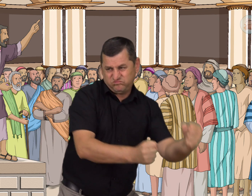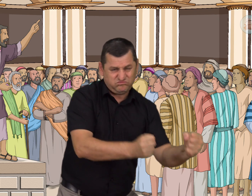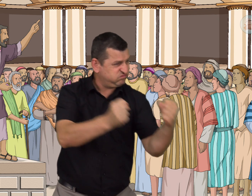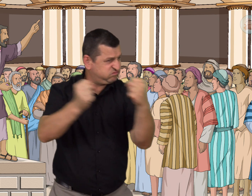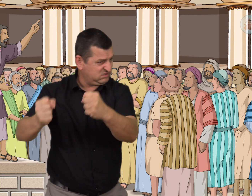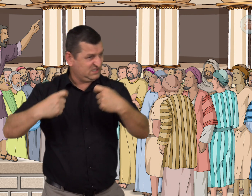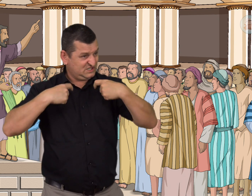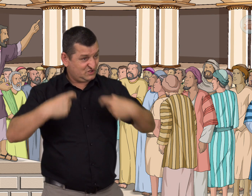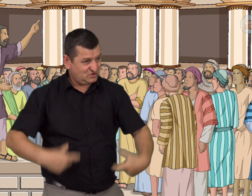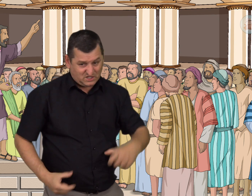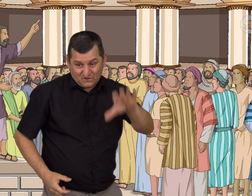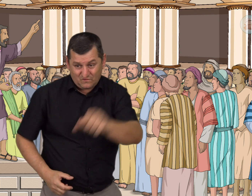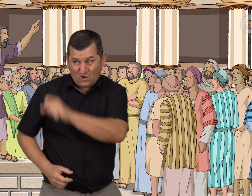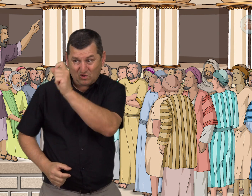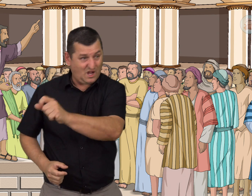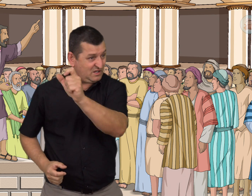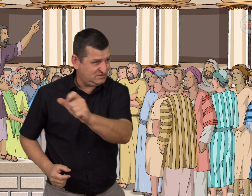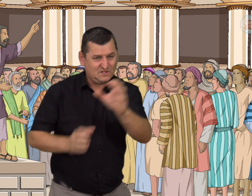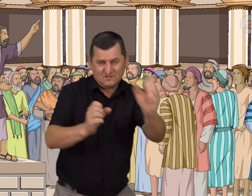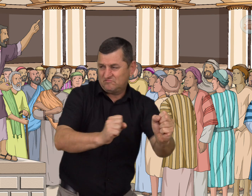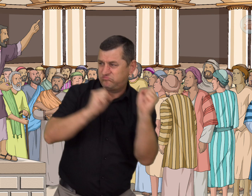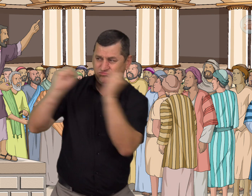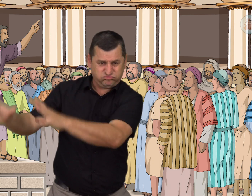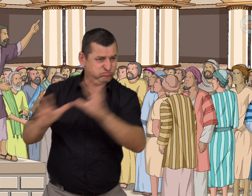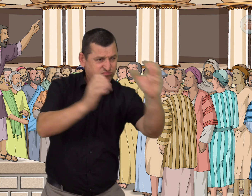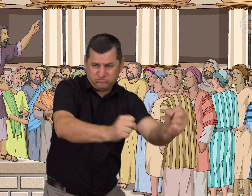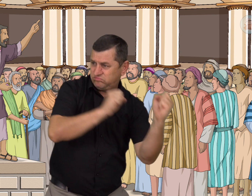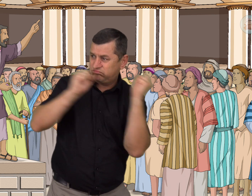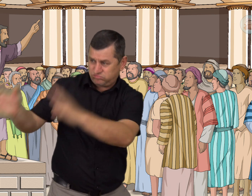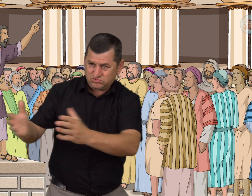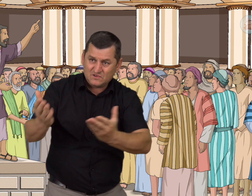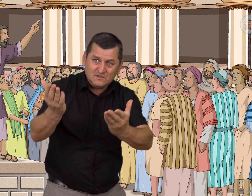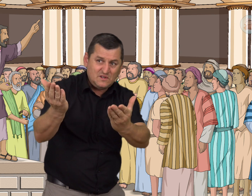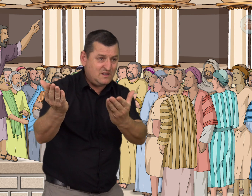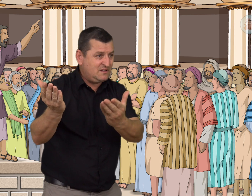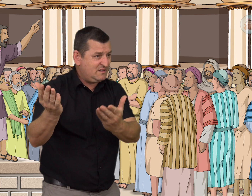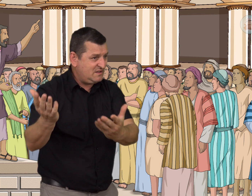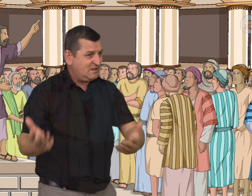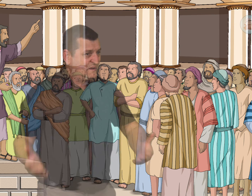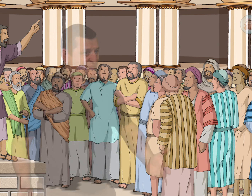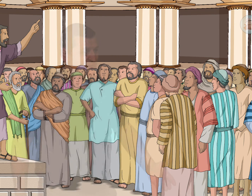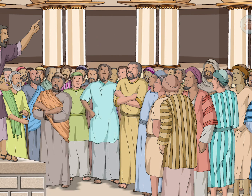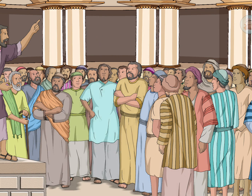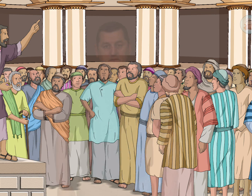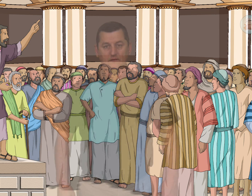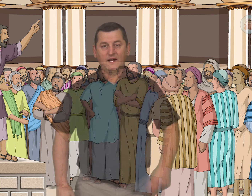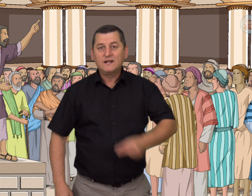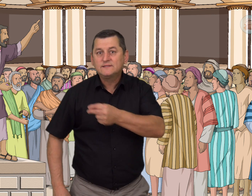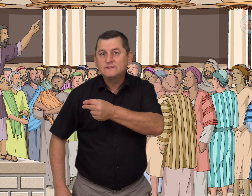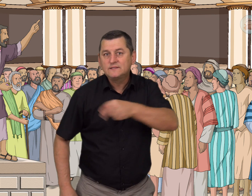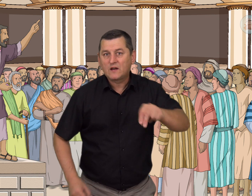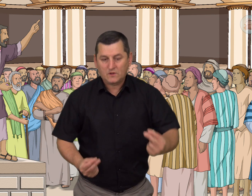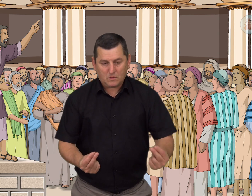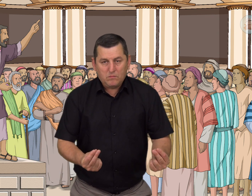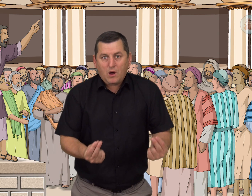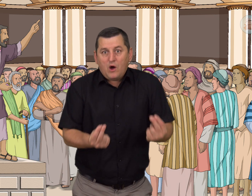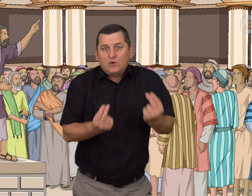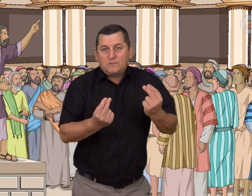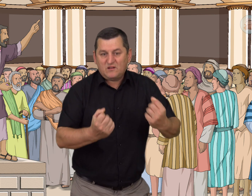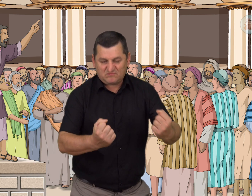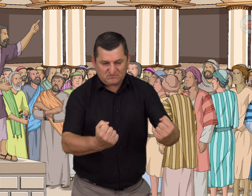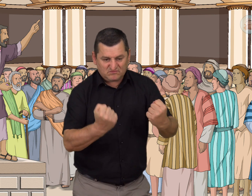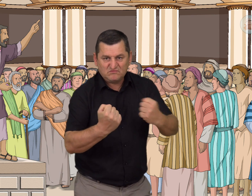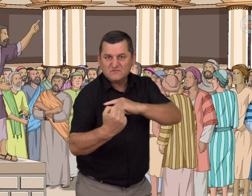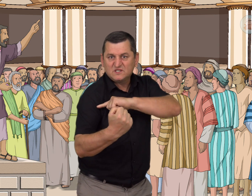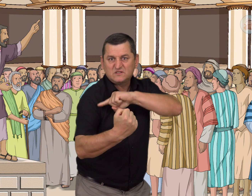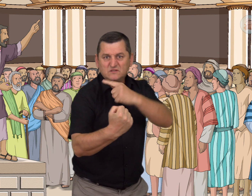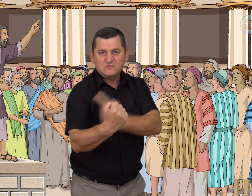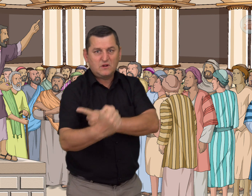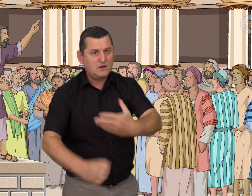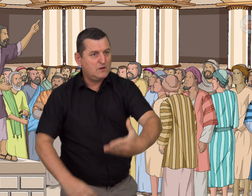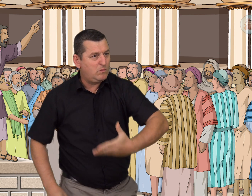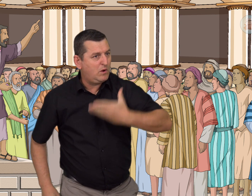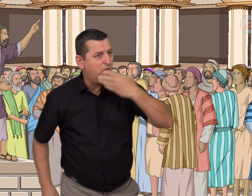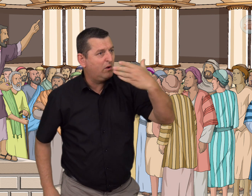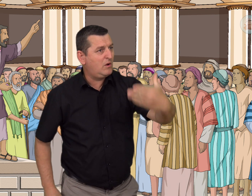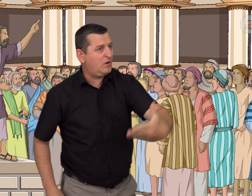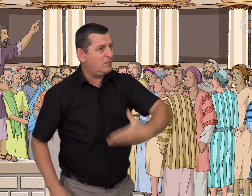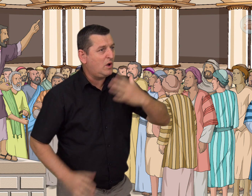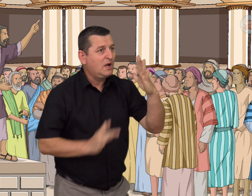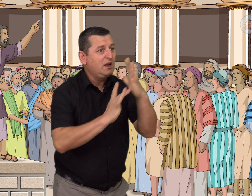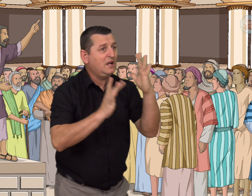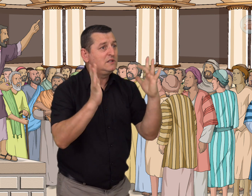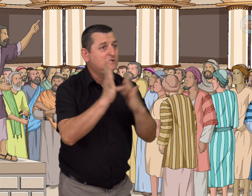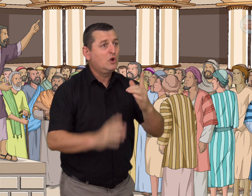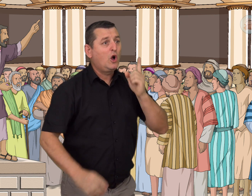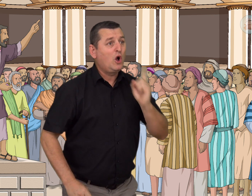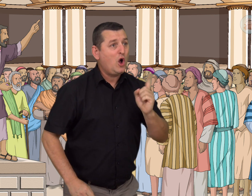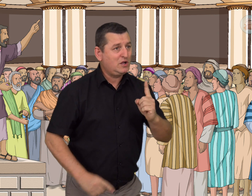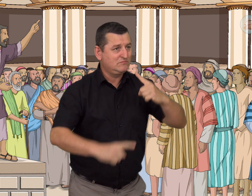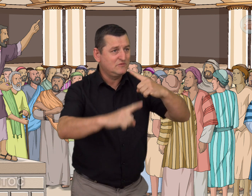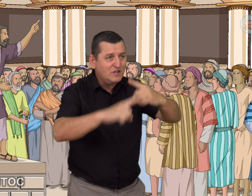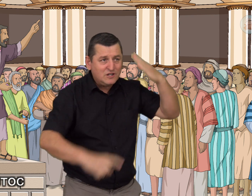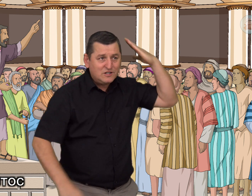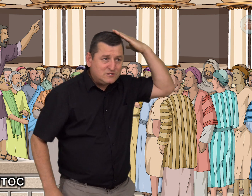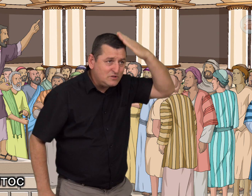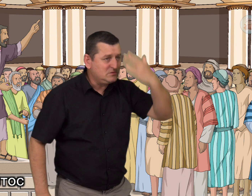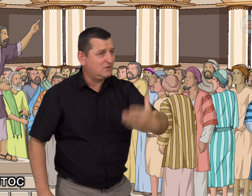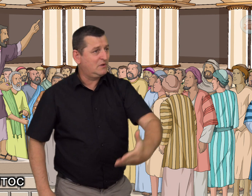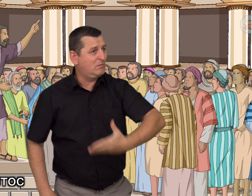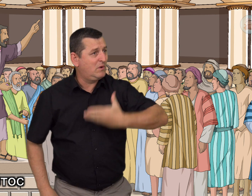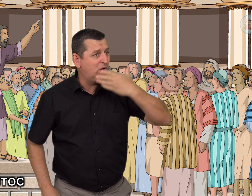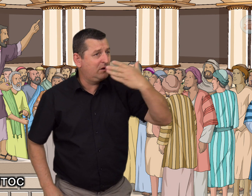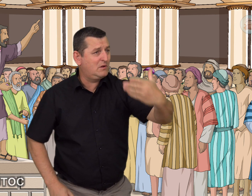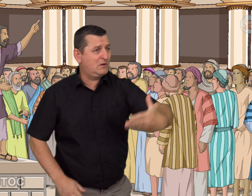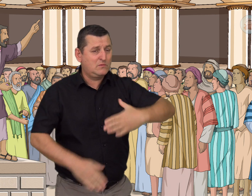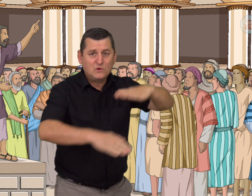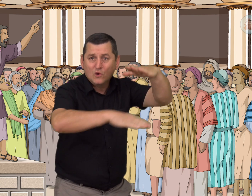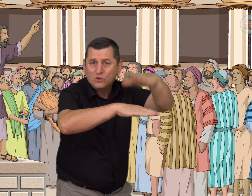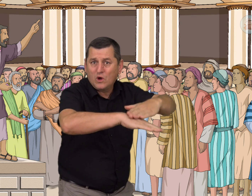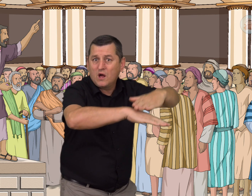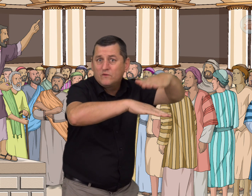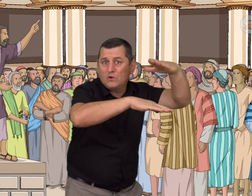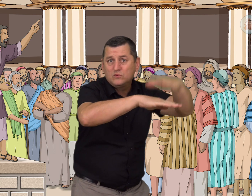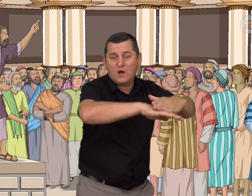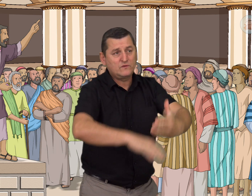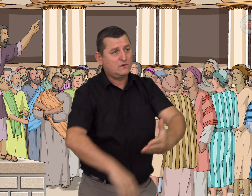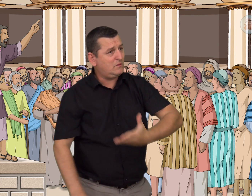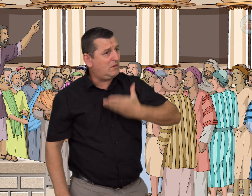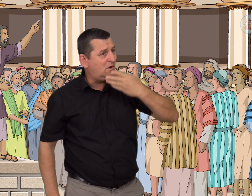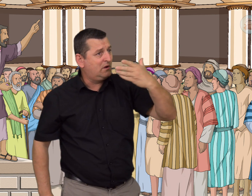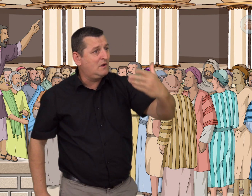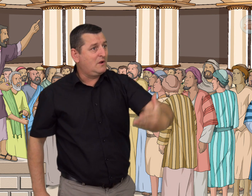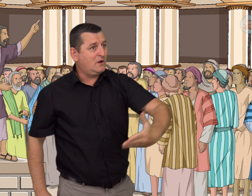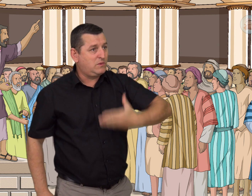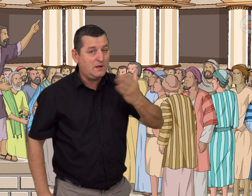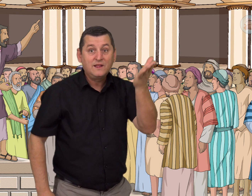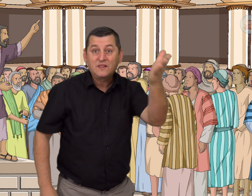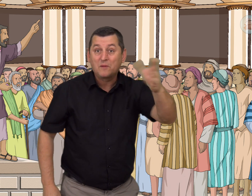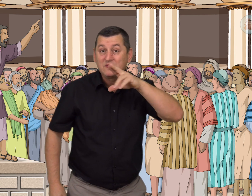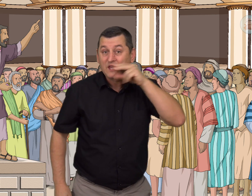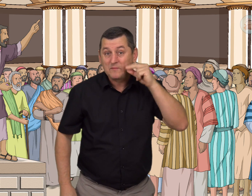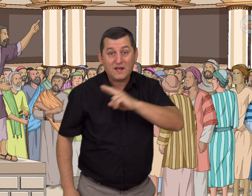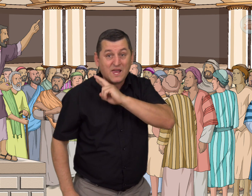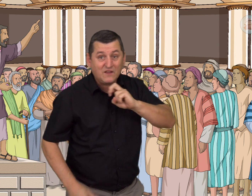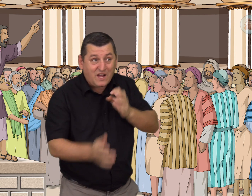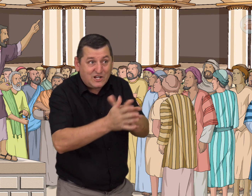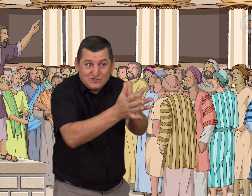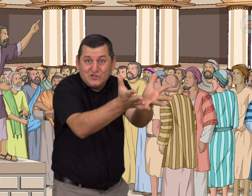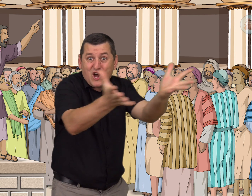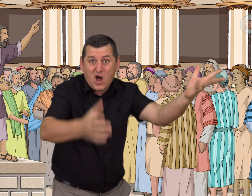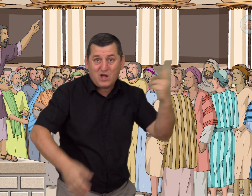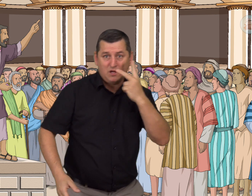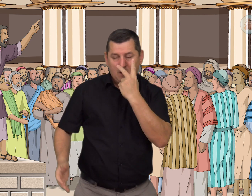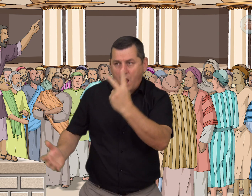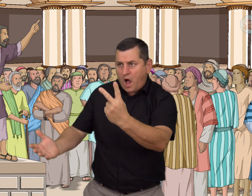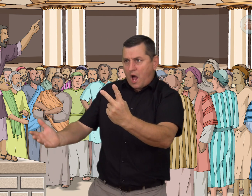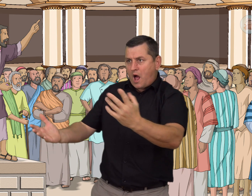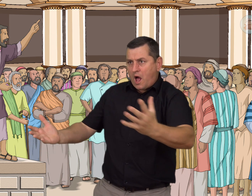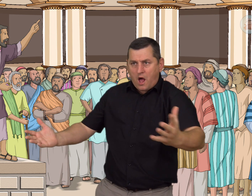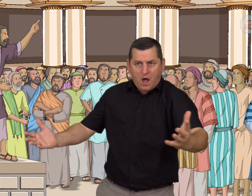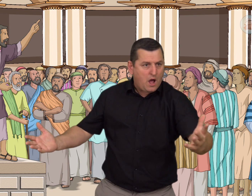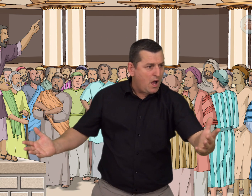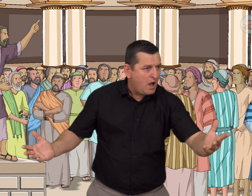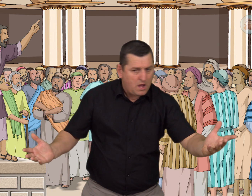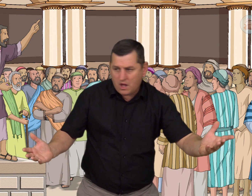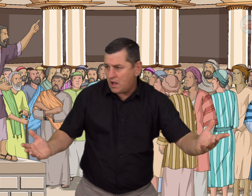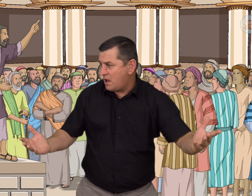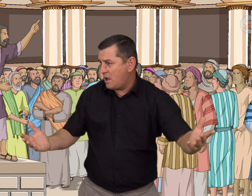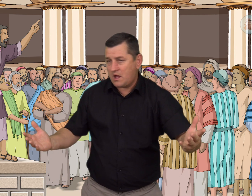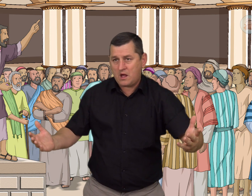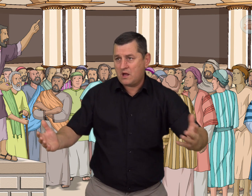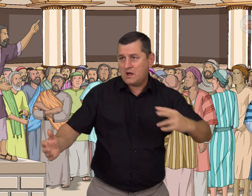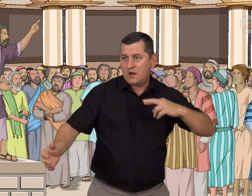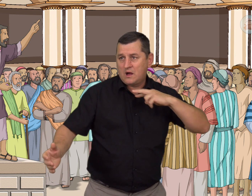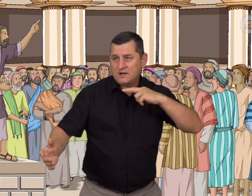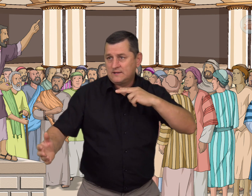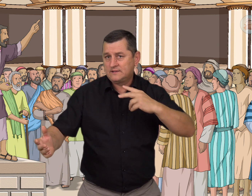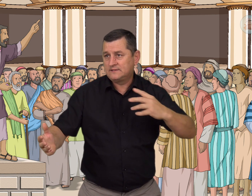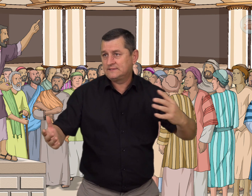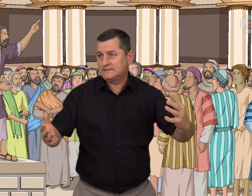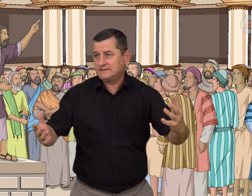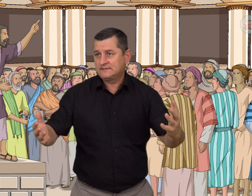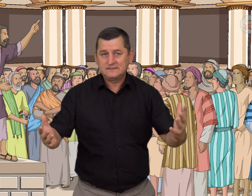But Saul was empowered all the more, and he confounded the Jews living in Damascus by proving that Jesus is the Christ.